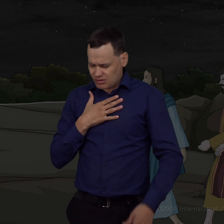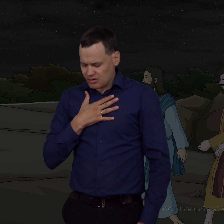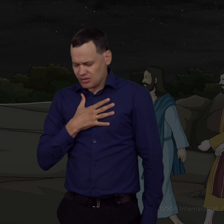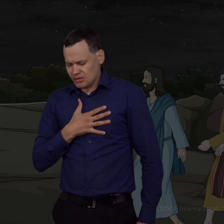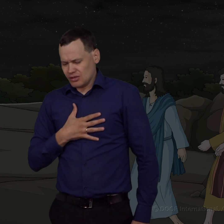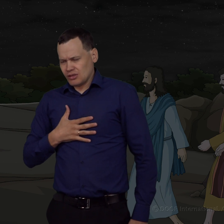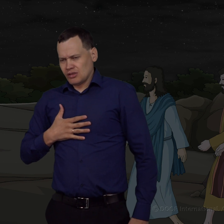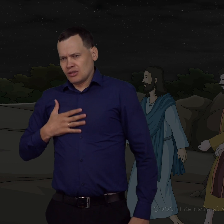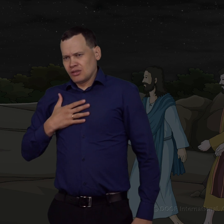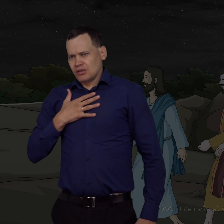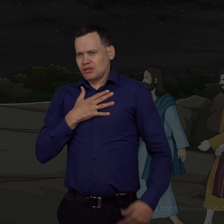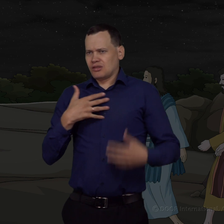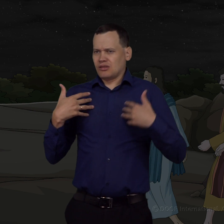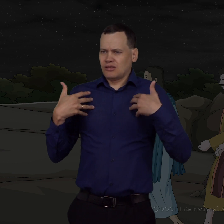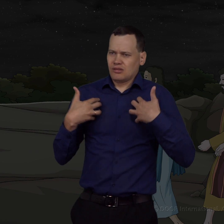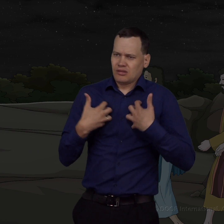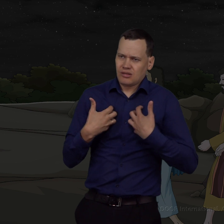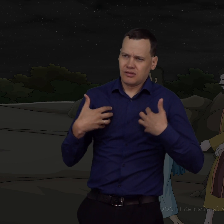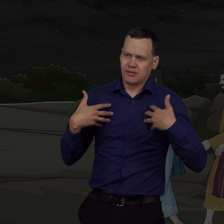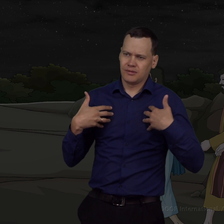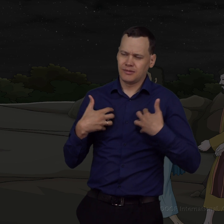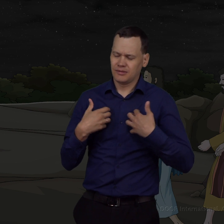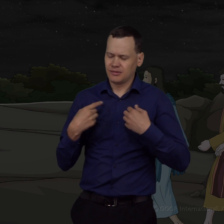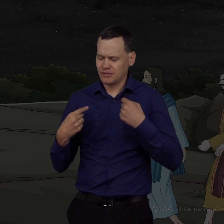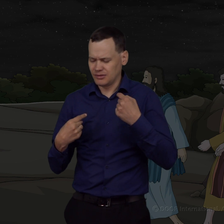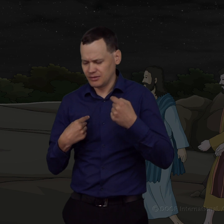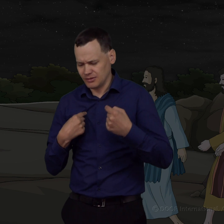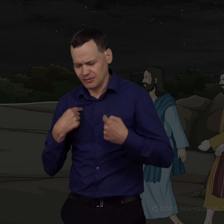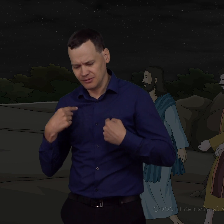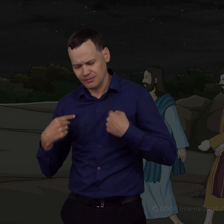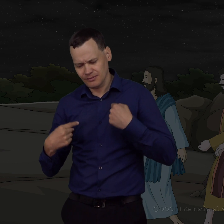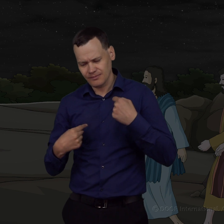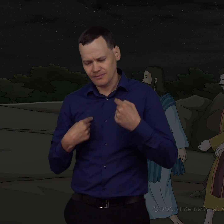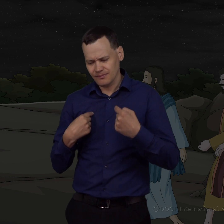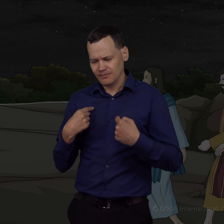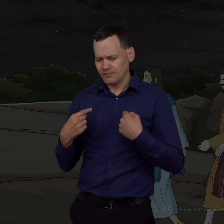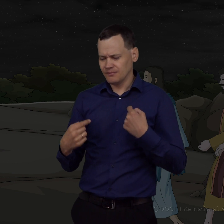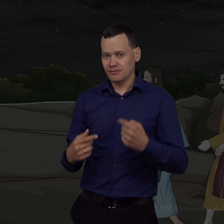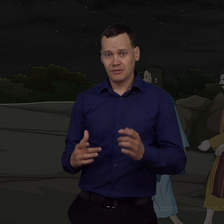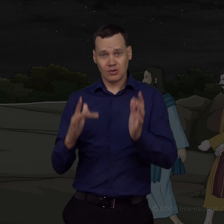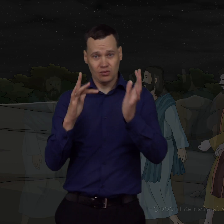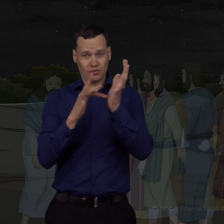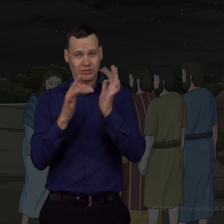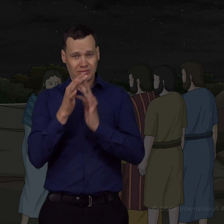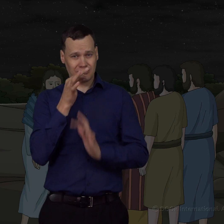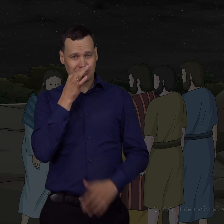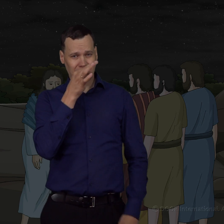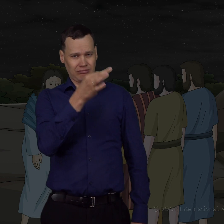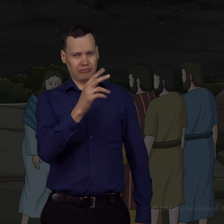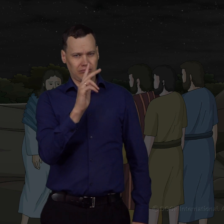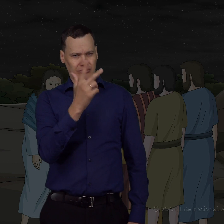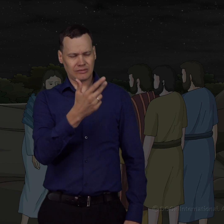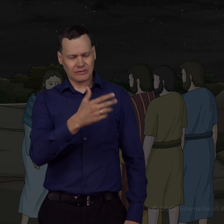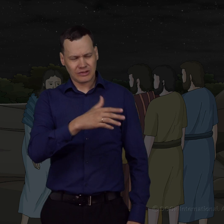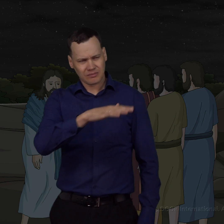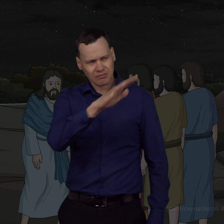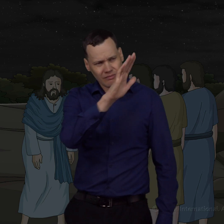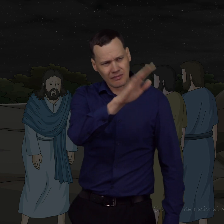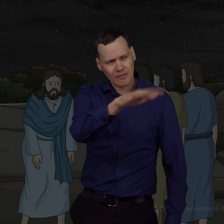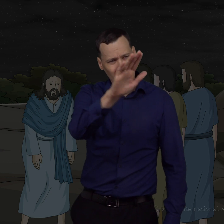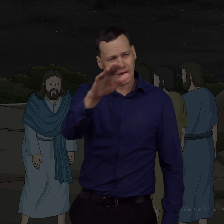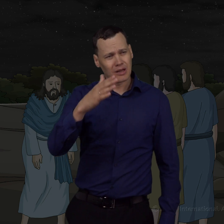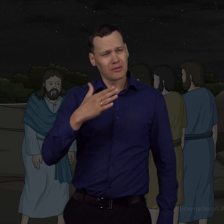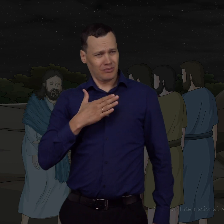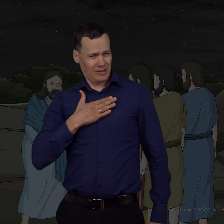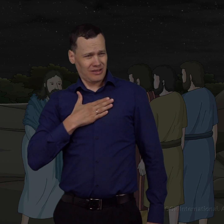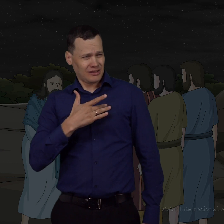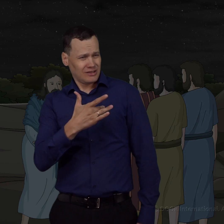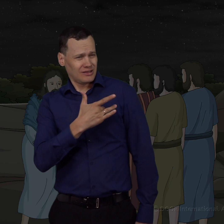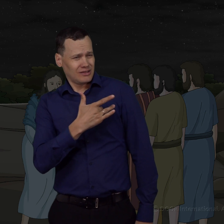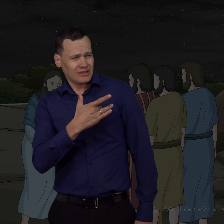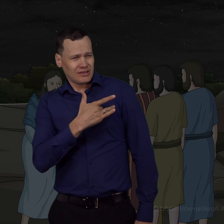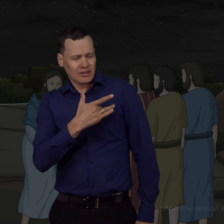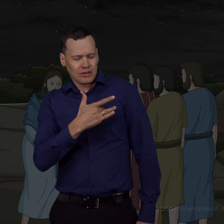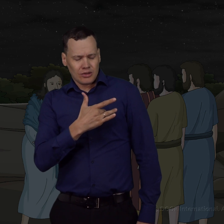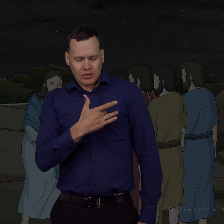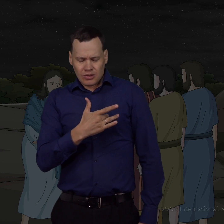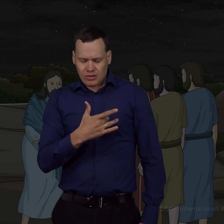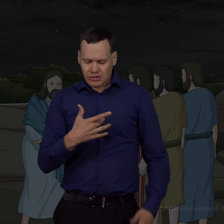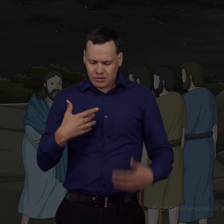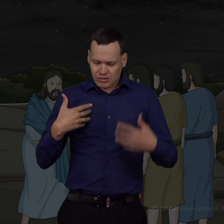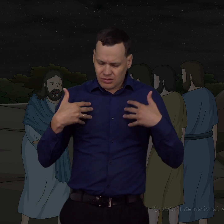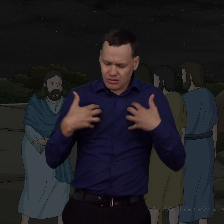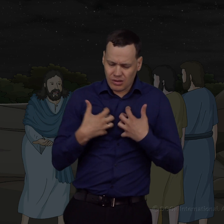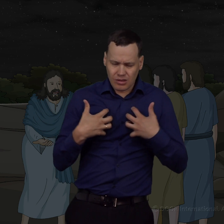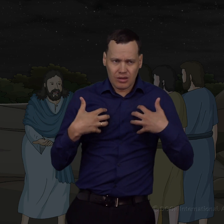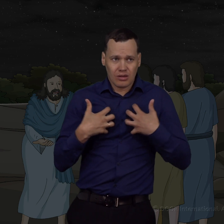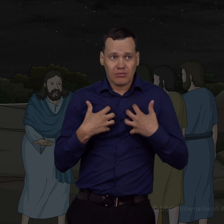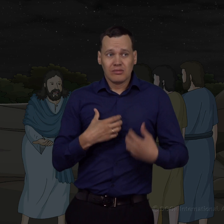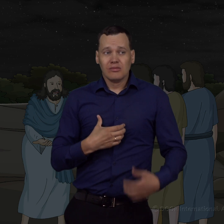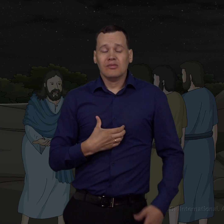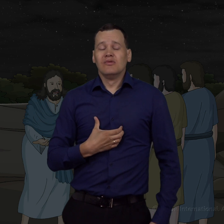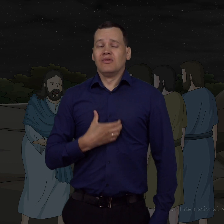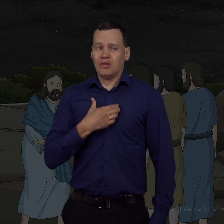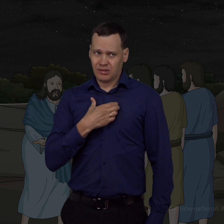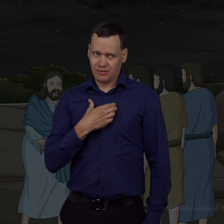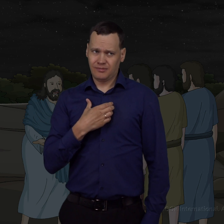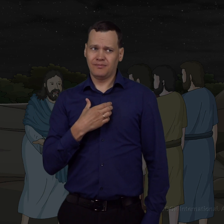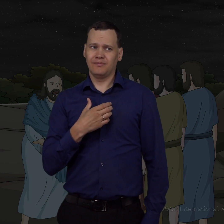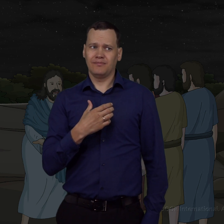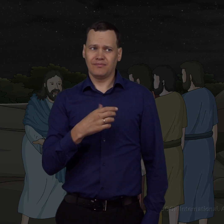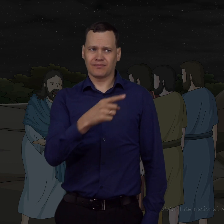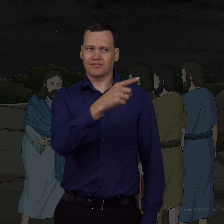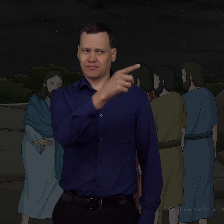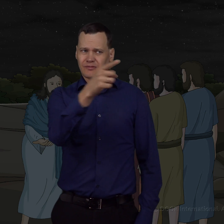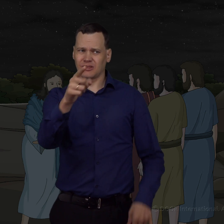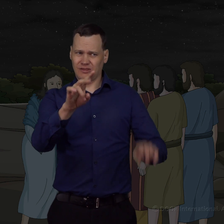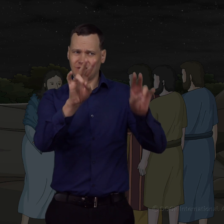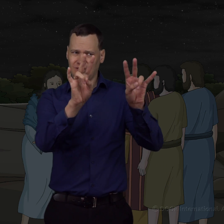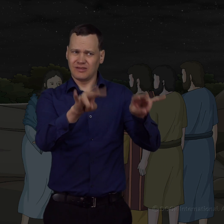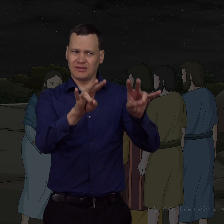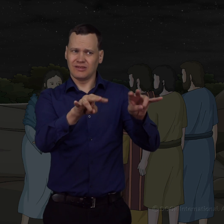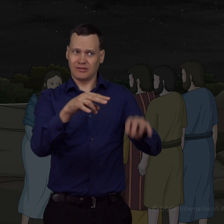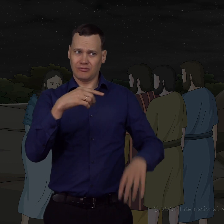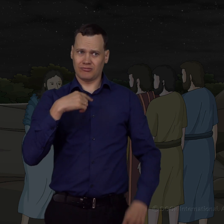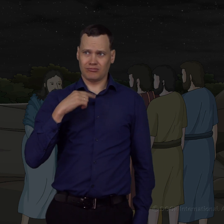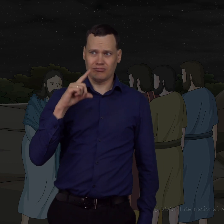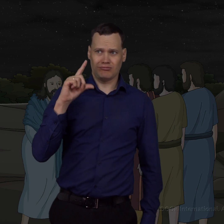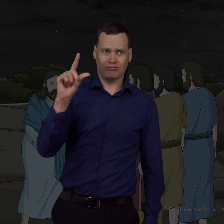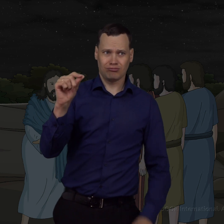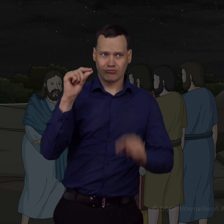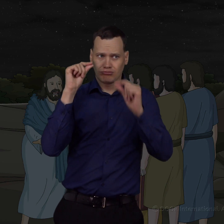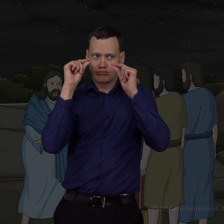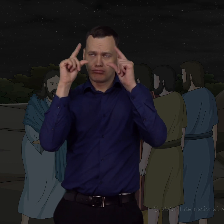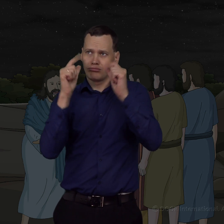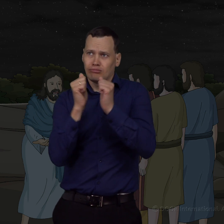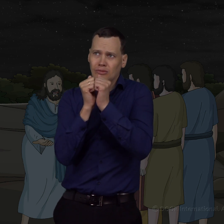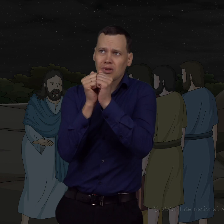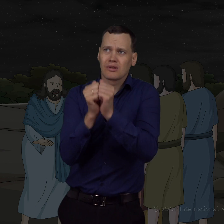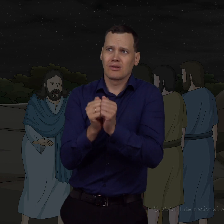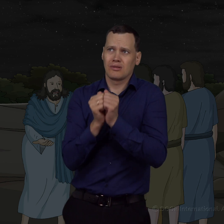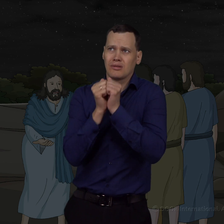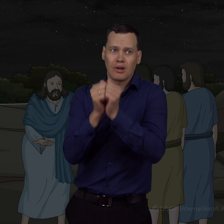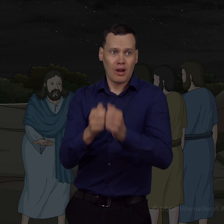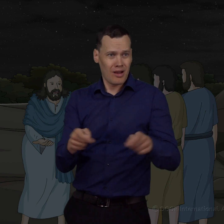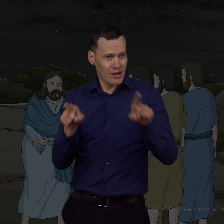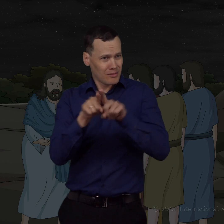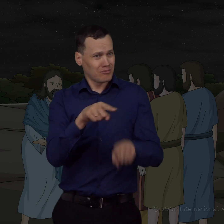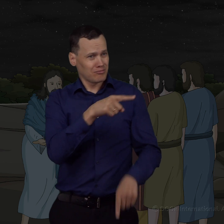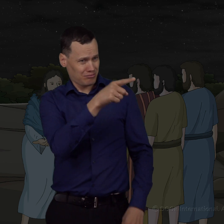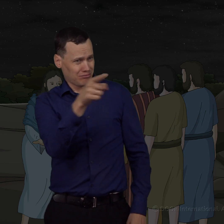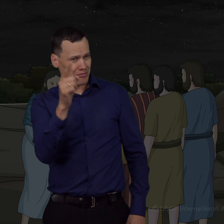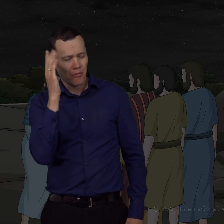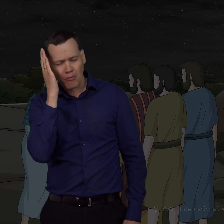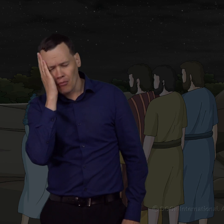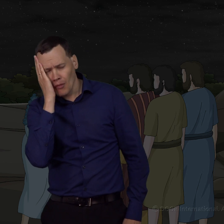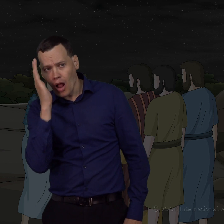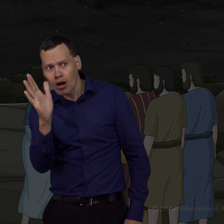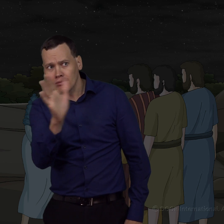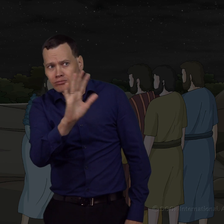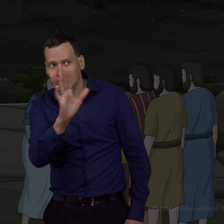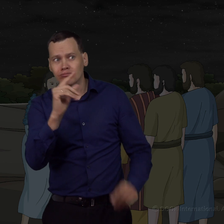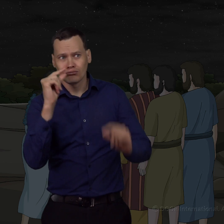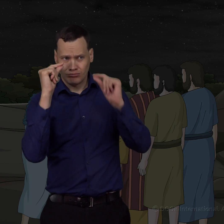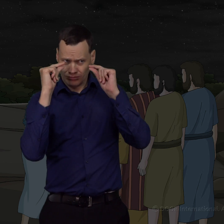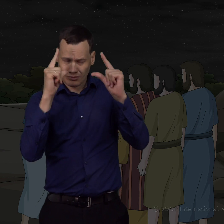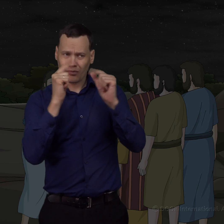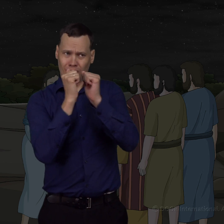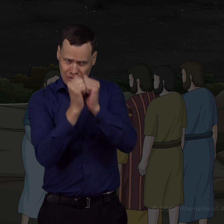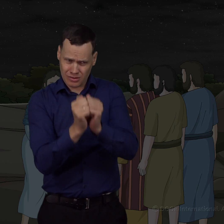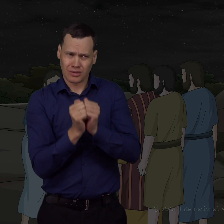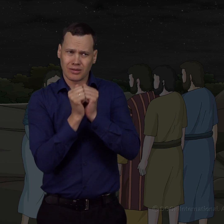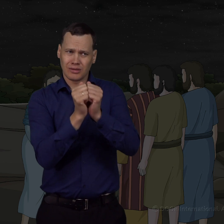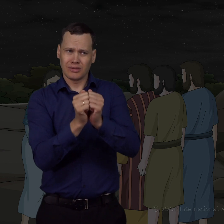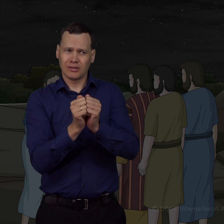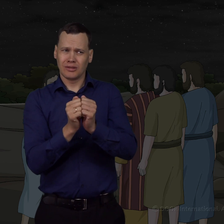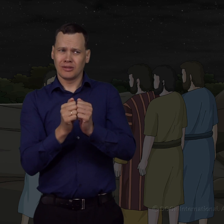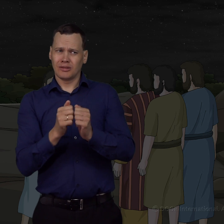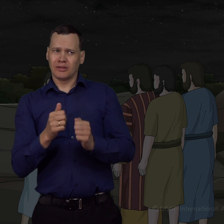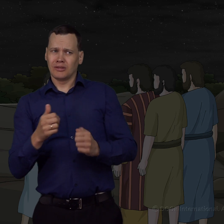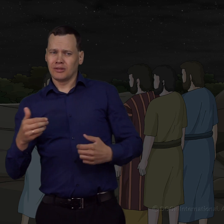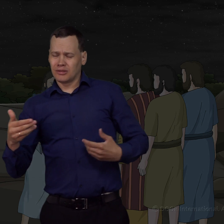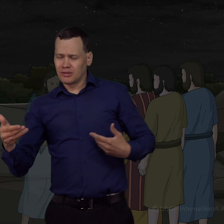Then He said to them, “My soul is consumed with sorrow to the point of death.